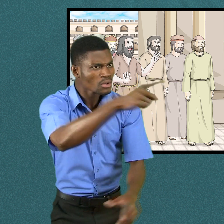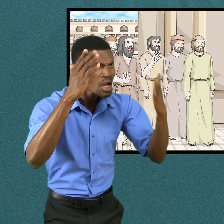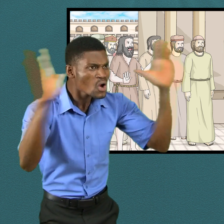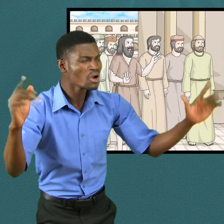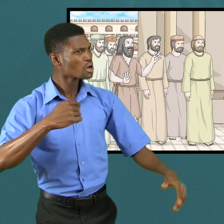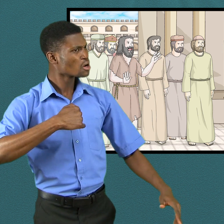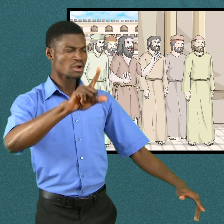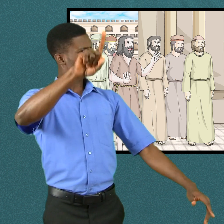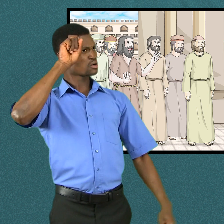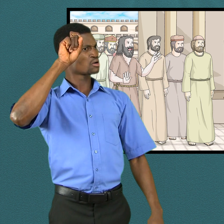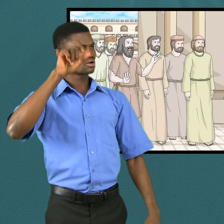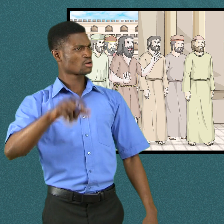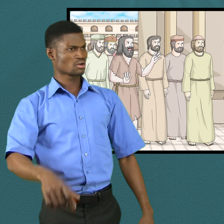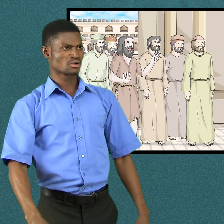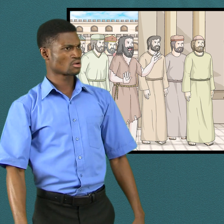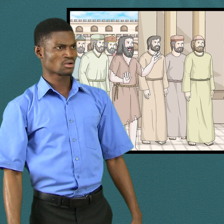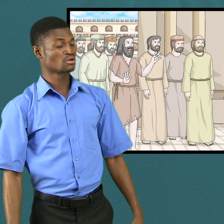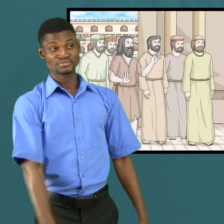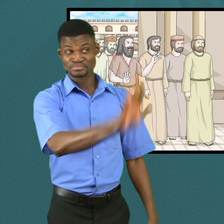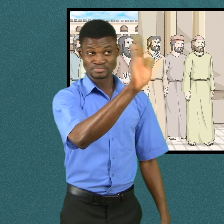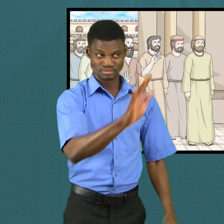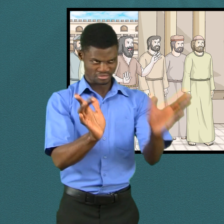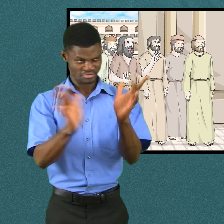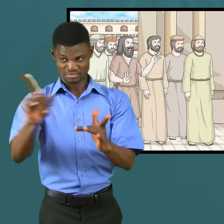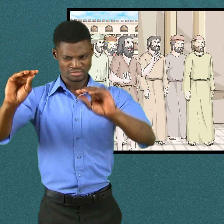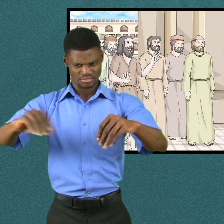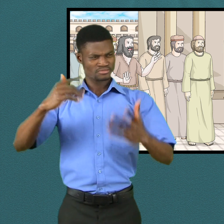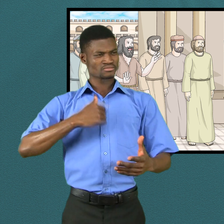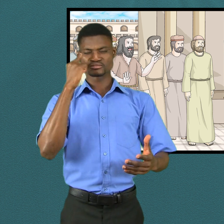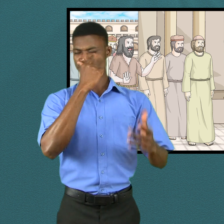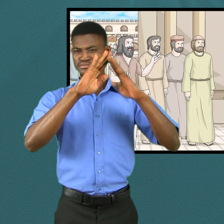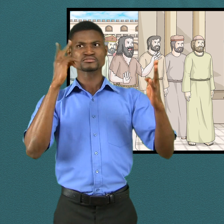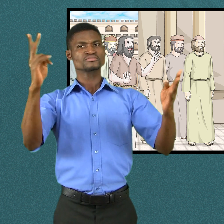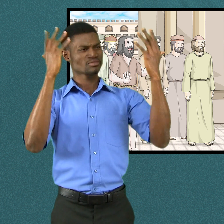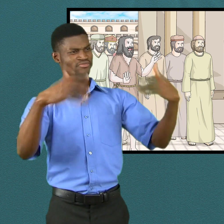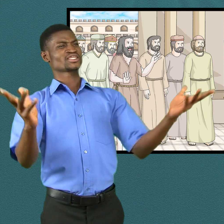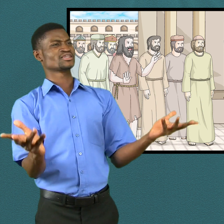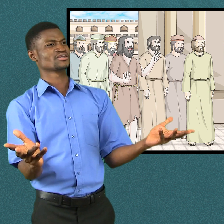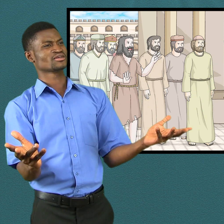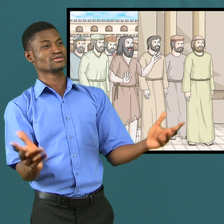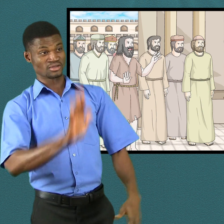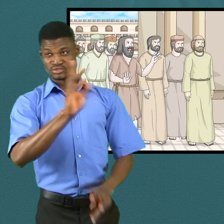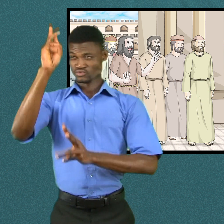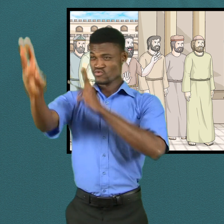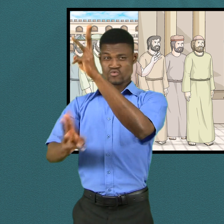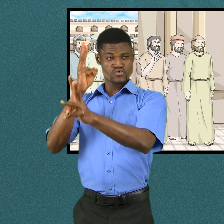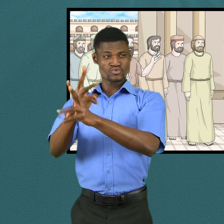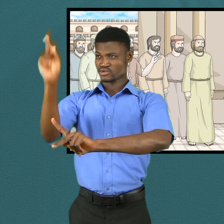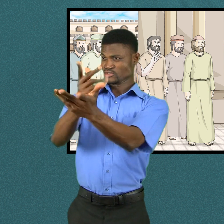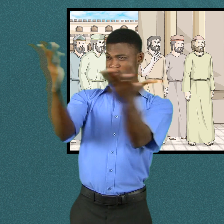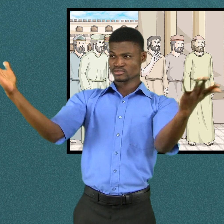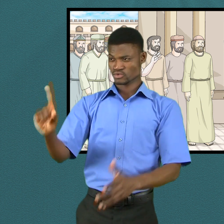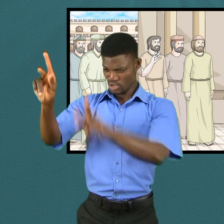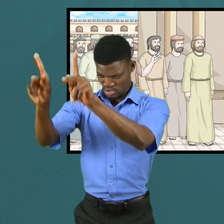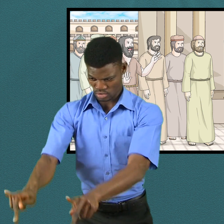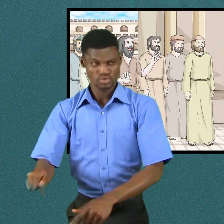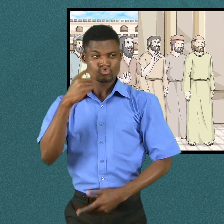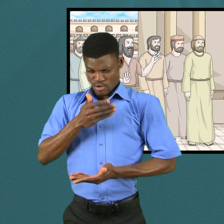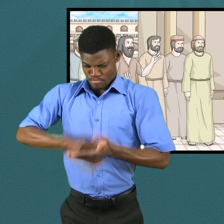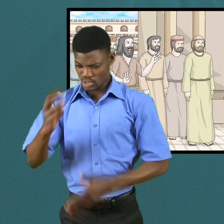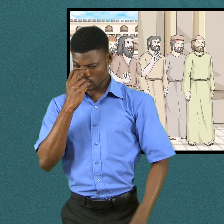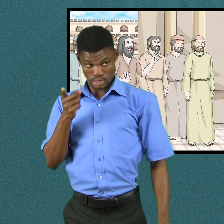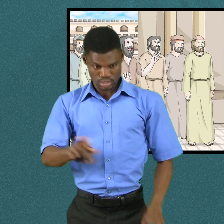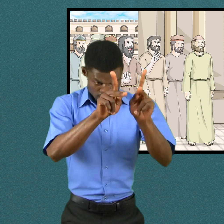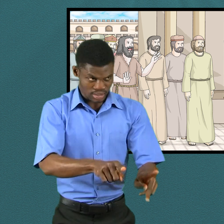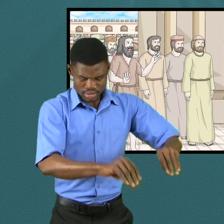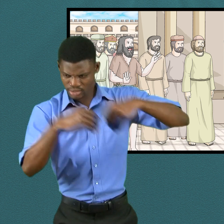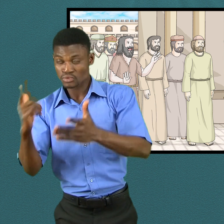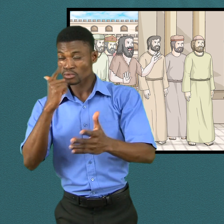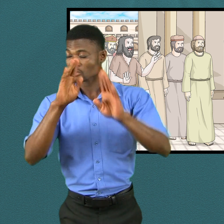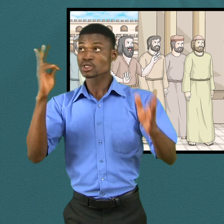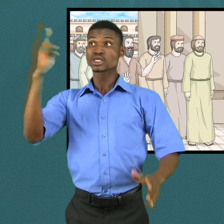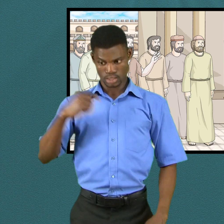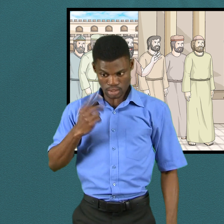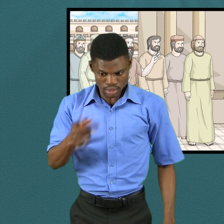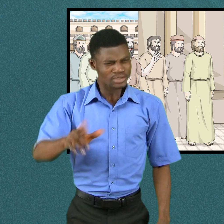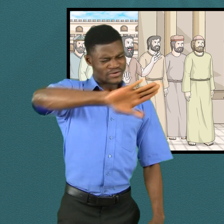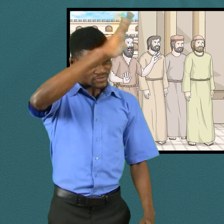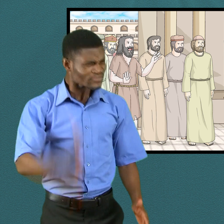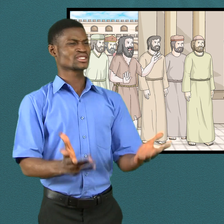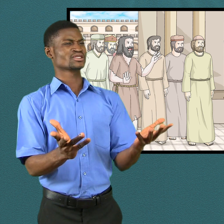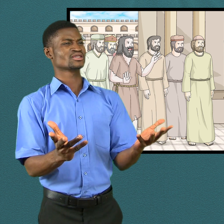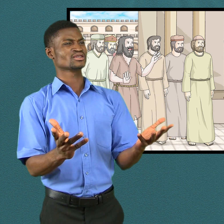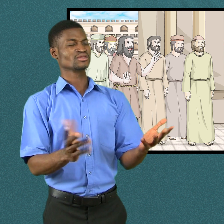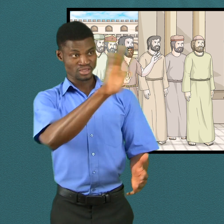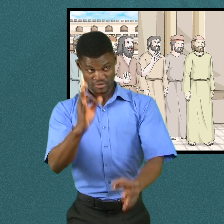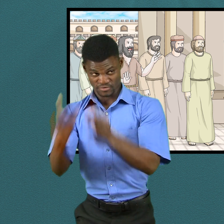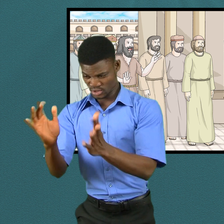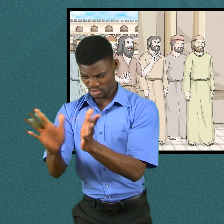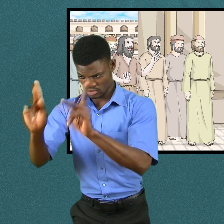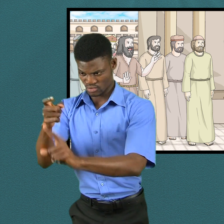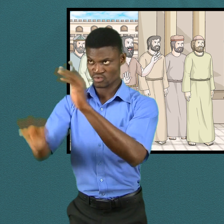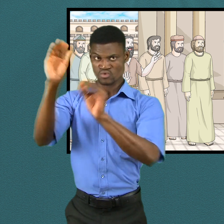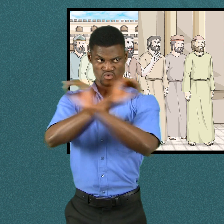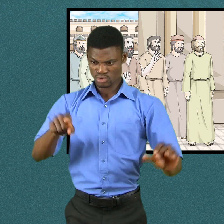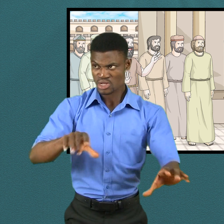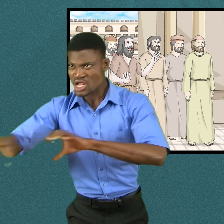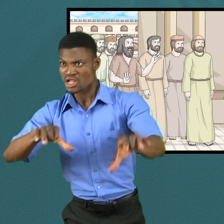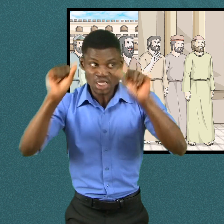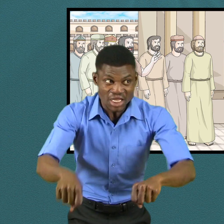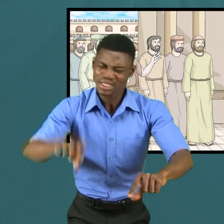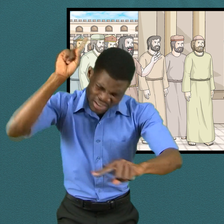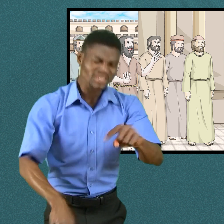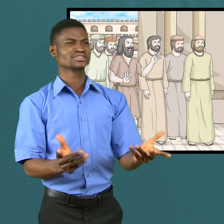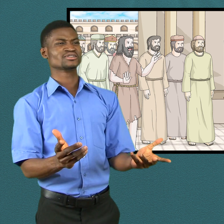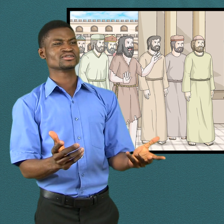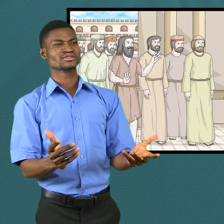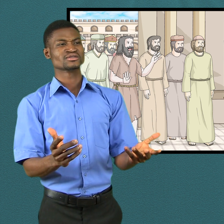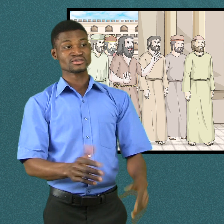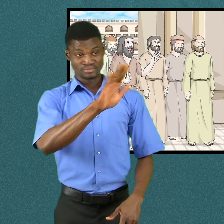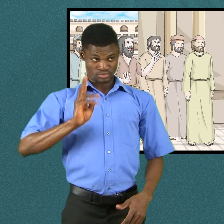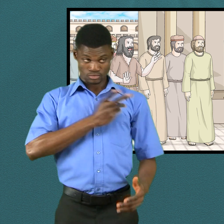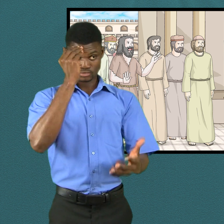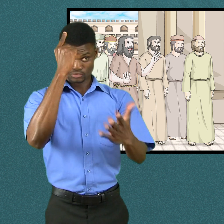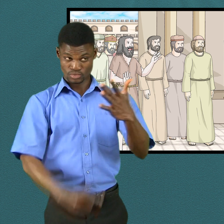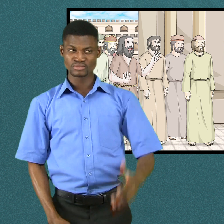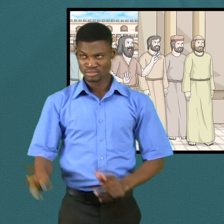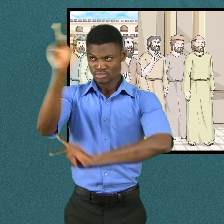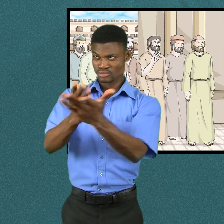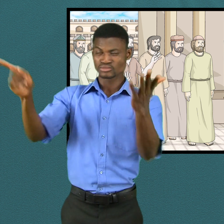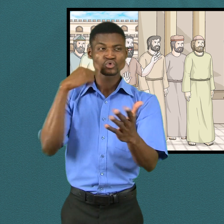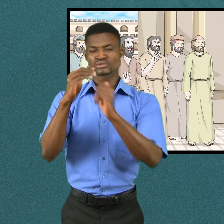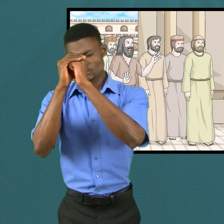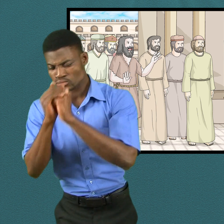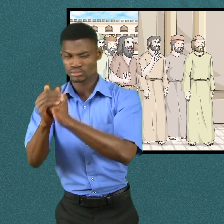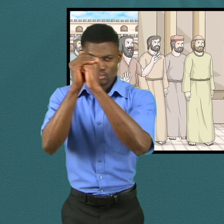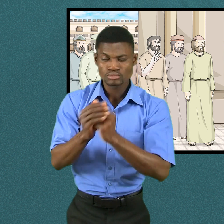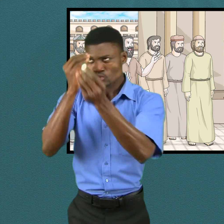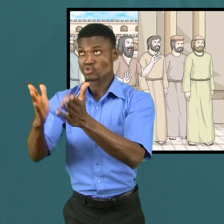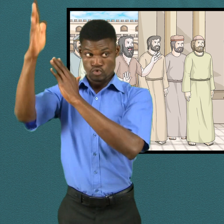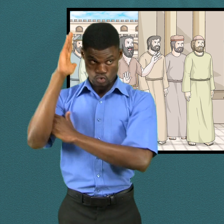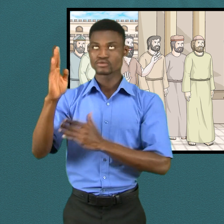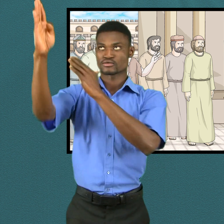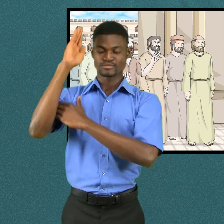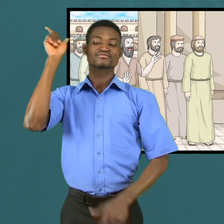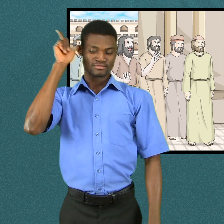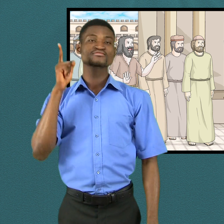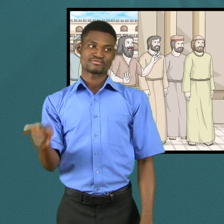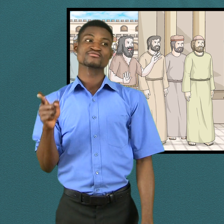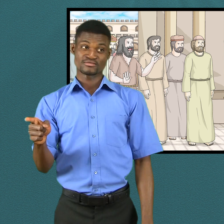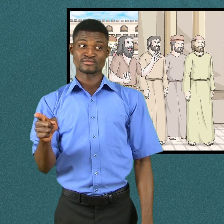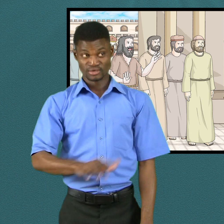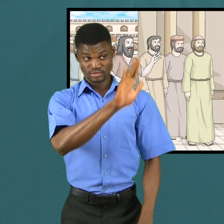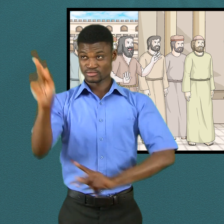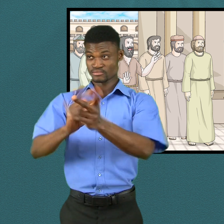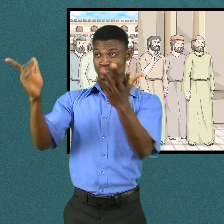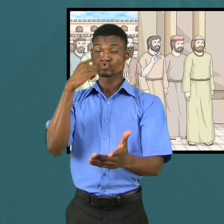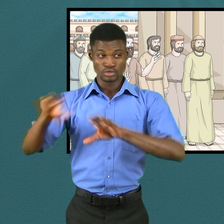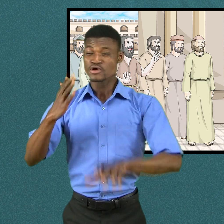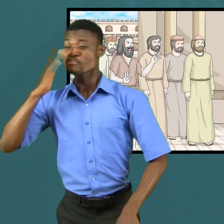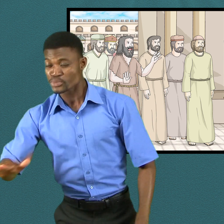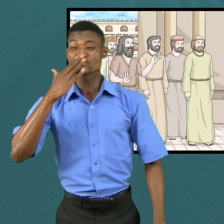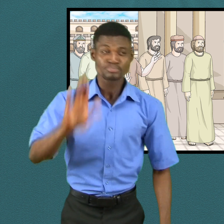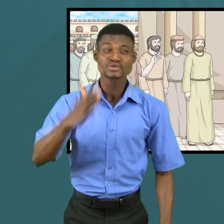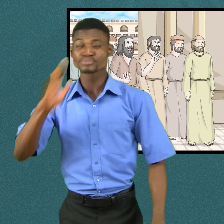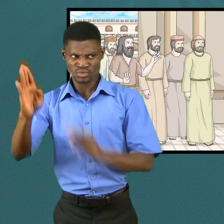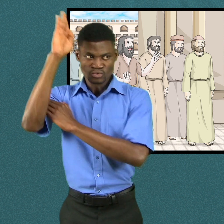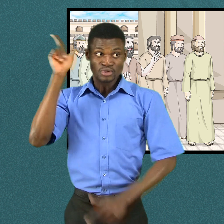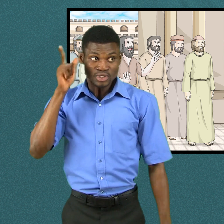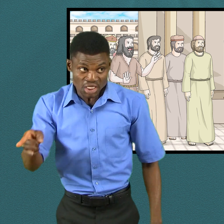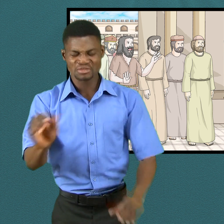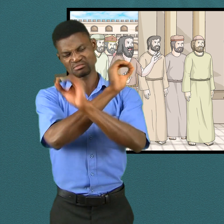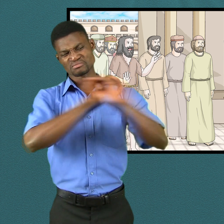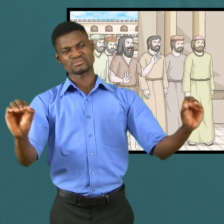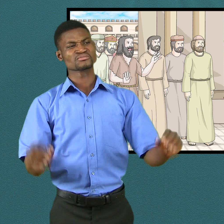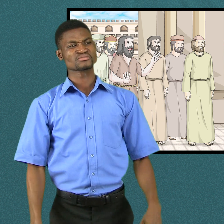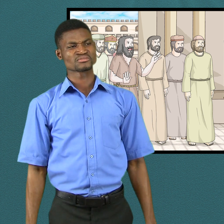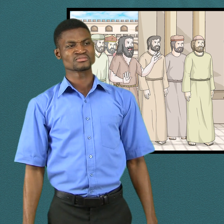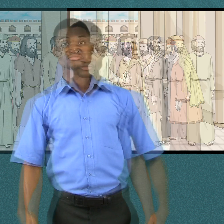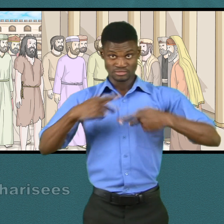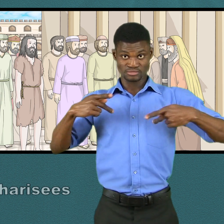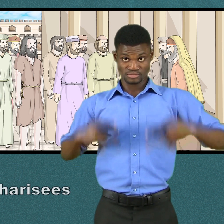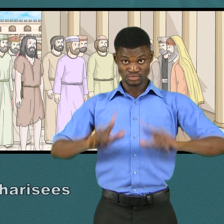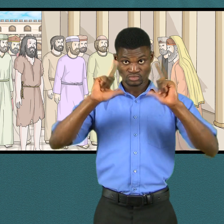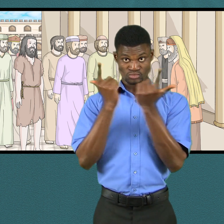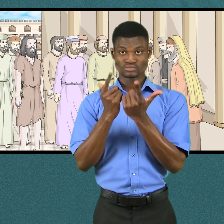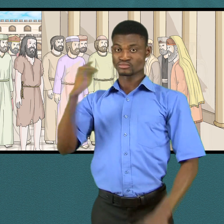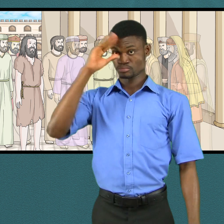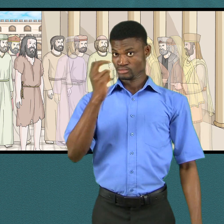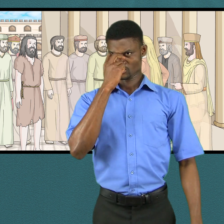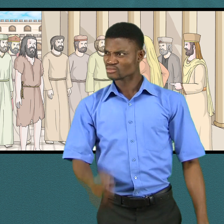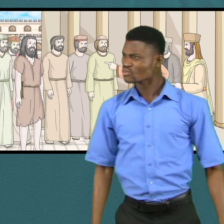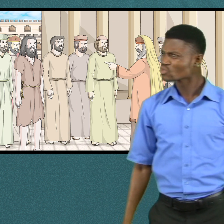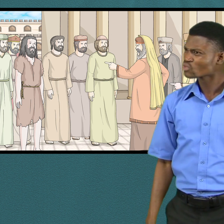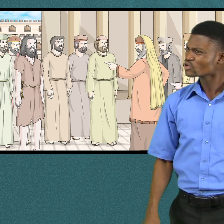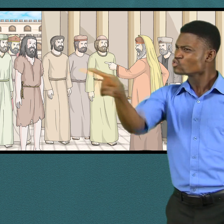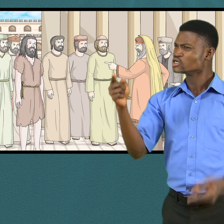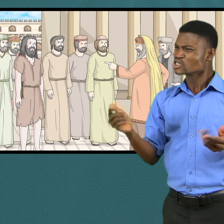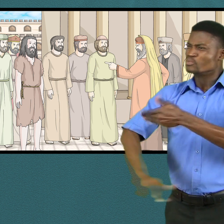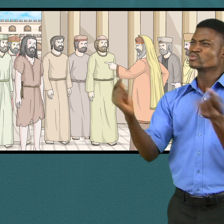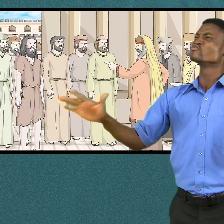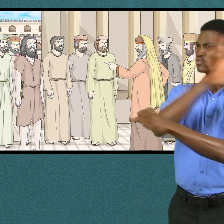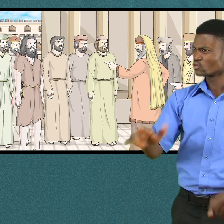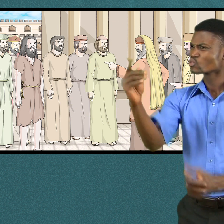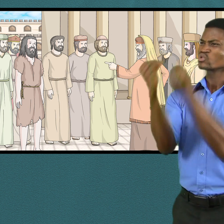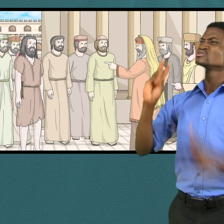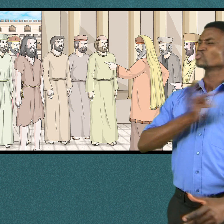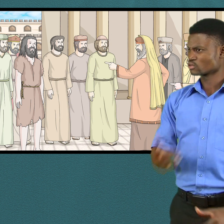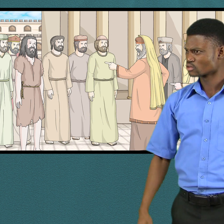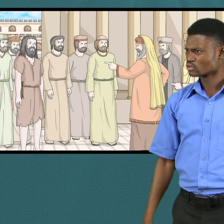“You do not know where He is from, and yet He opened my eyes. We know that God does not listen to sinners, but He does listen to the one who worships Him and does His will. Never before has anyone heard of opening the eyes of a man born blind. If this man were not from God, He could do no such thing.”